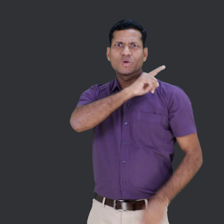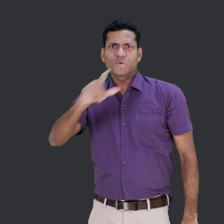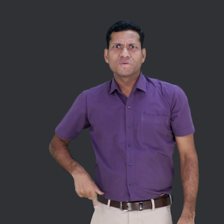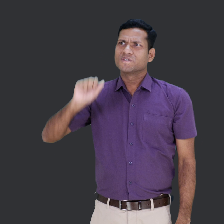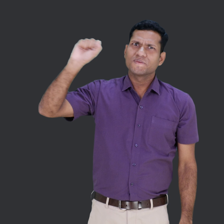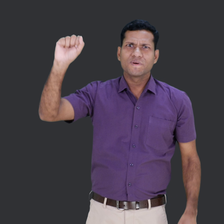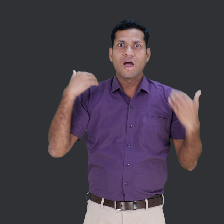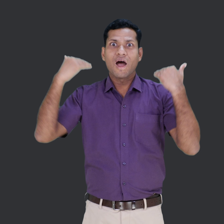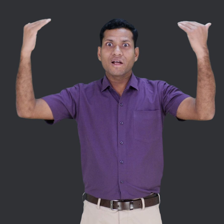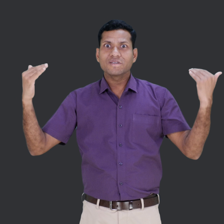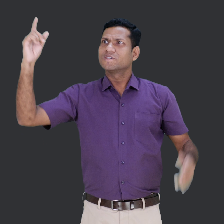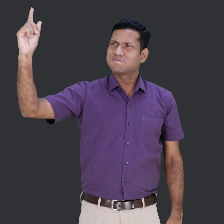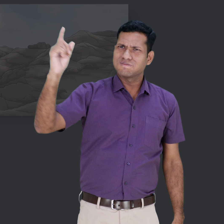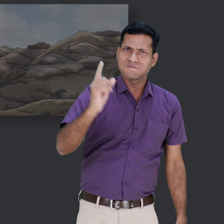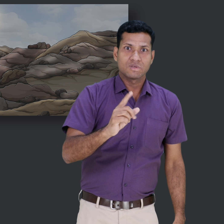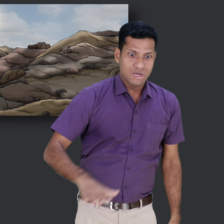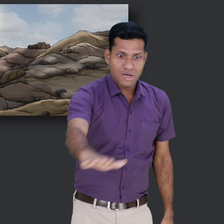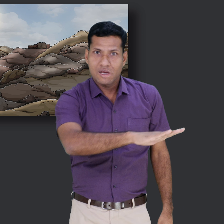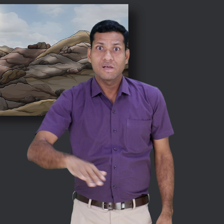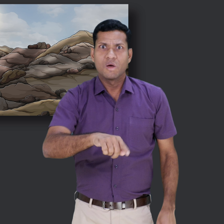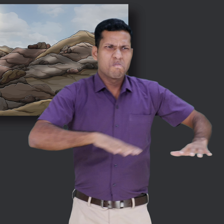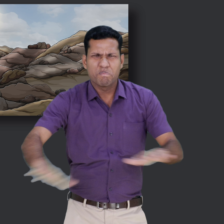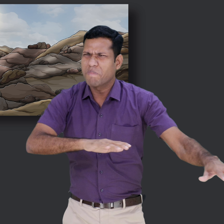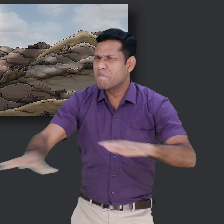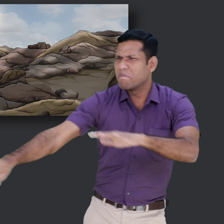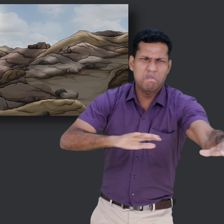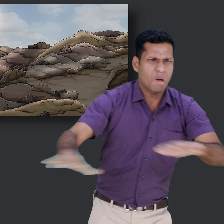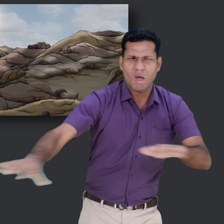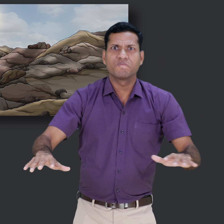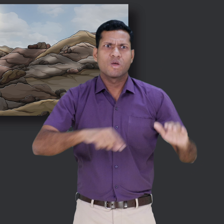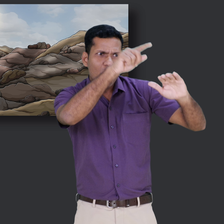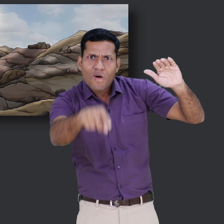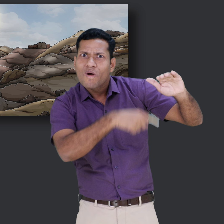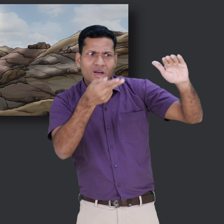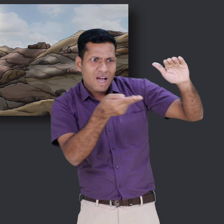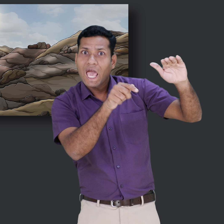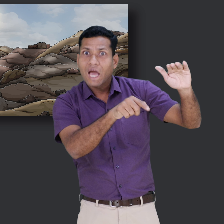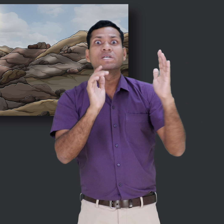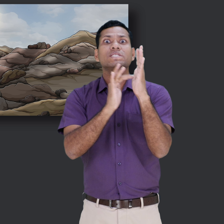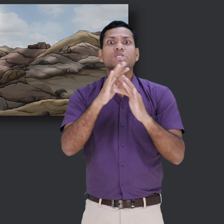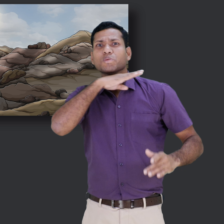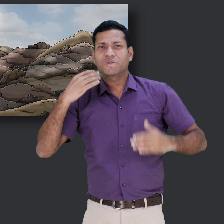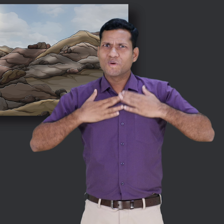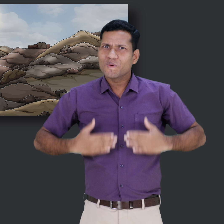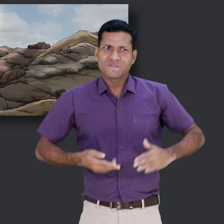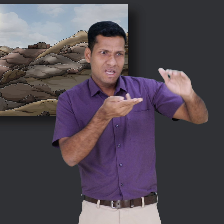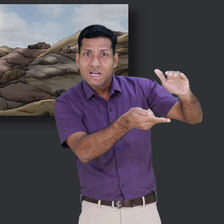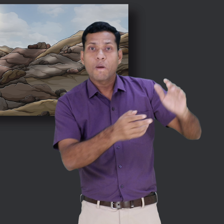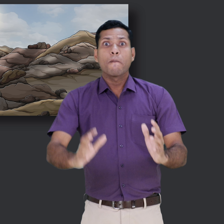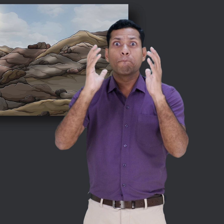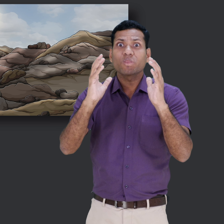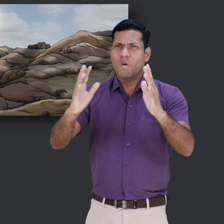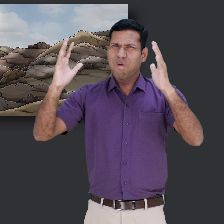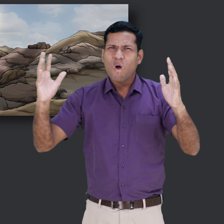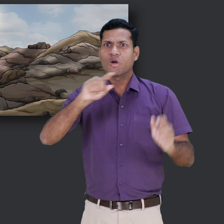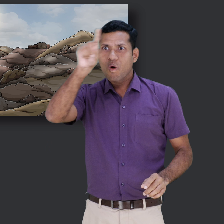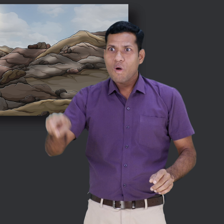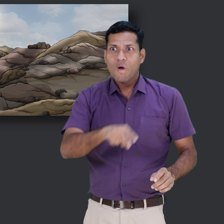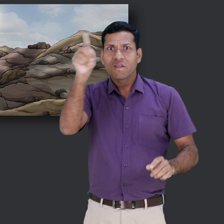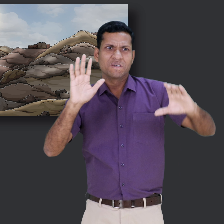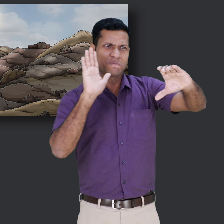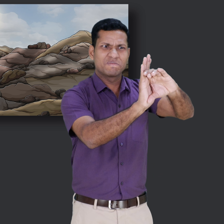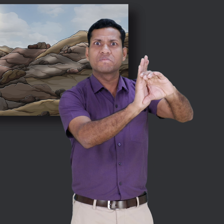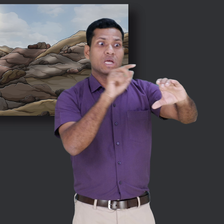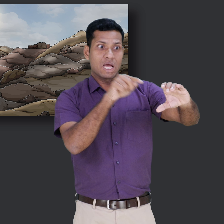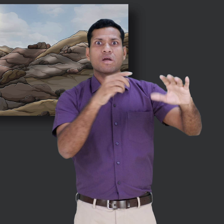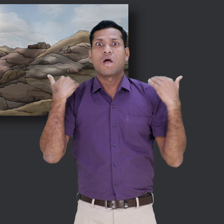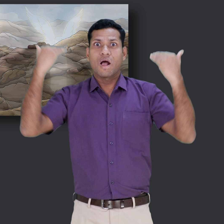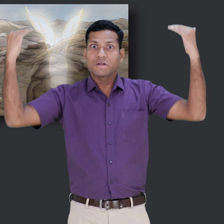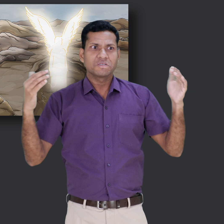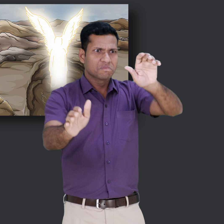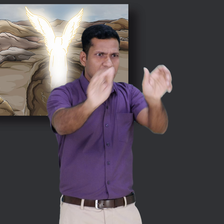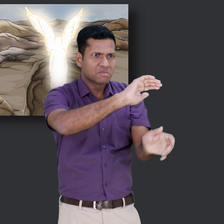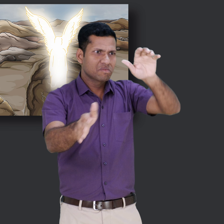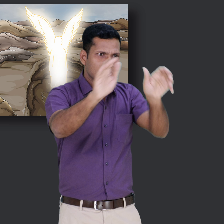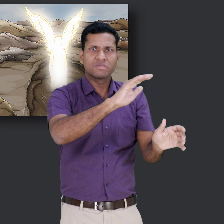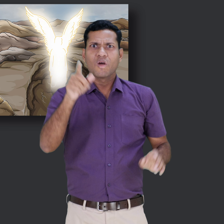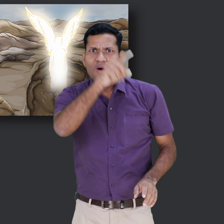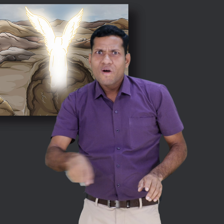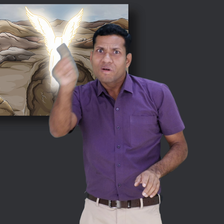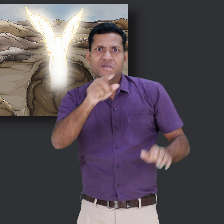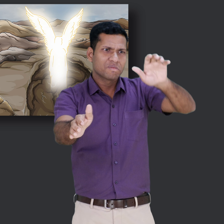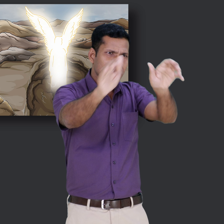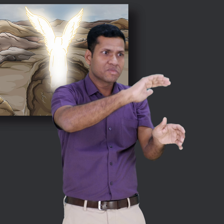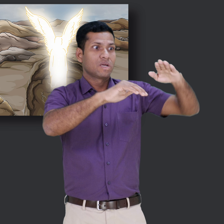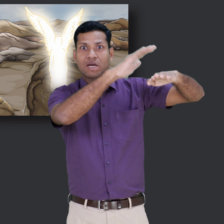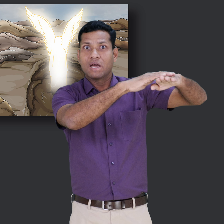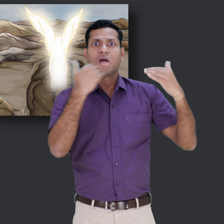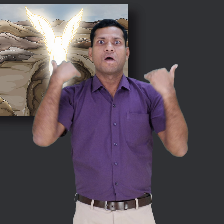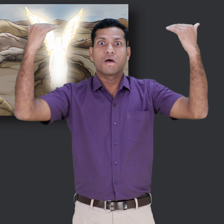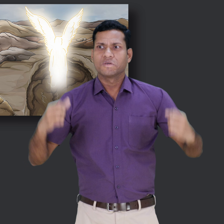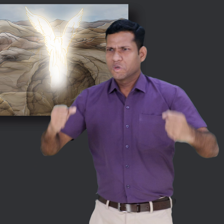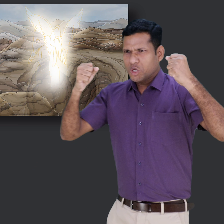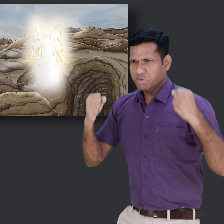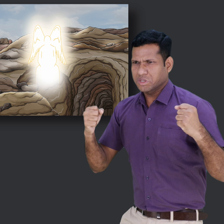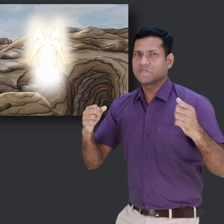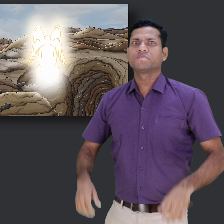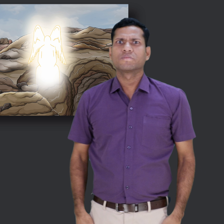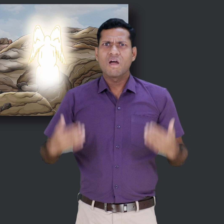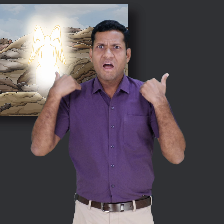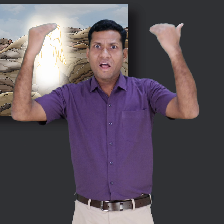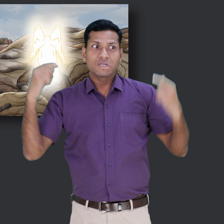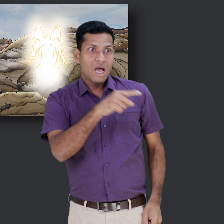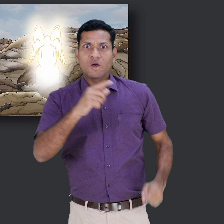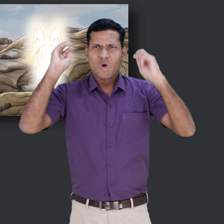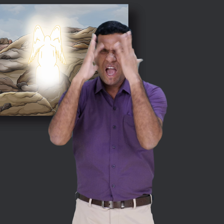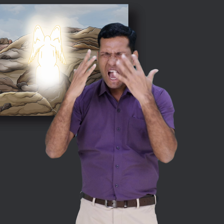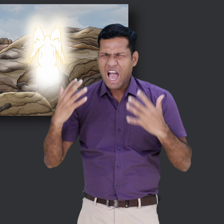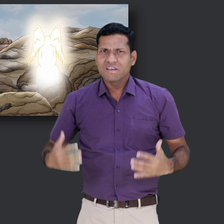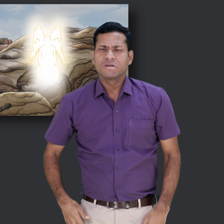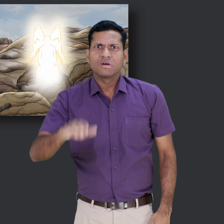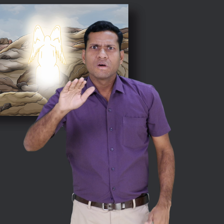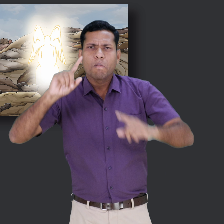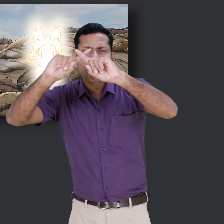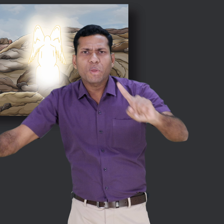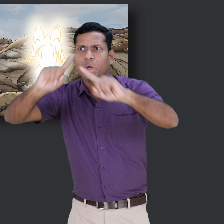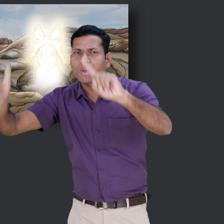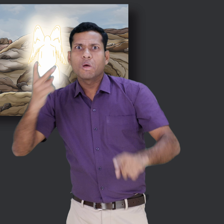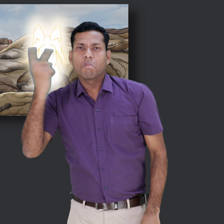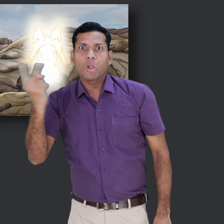Suddenly there was a great earthquake, for an angel of the Lord descended from heaven, rolled away the stone, and sat on it.